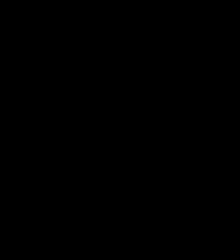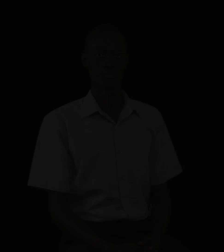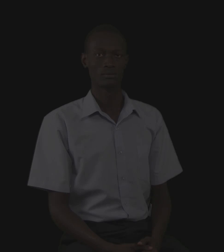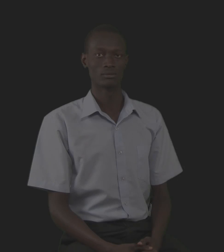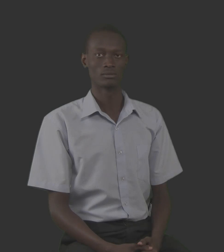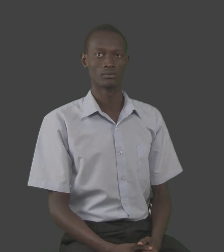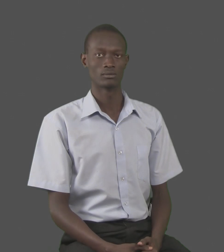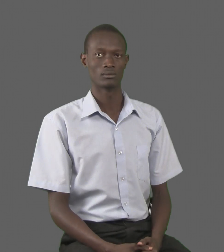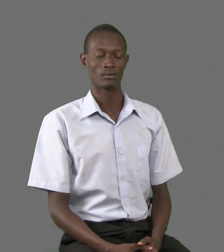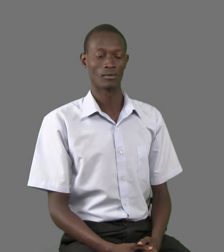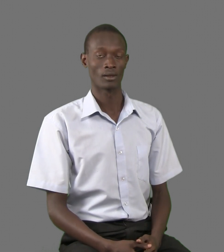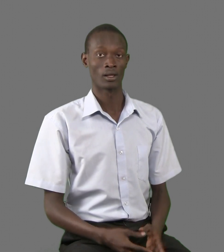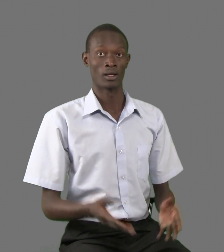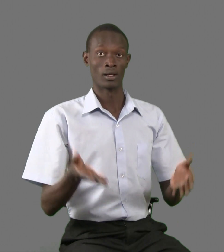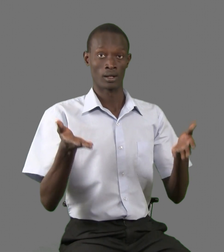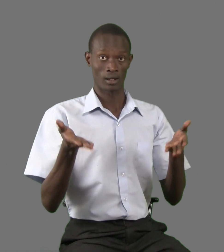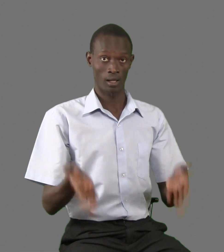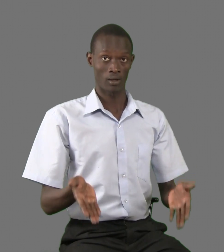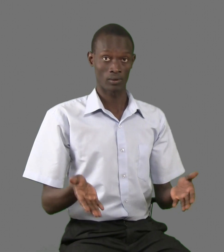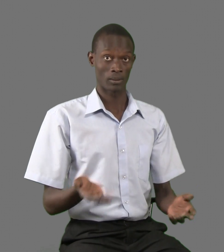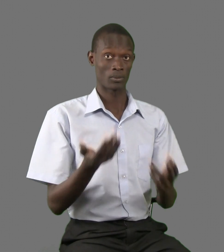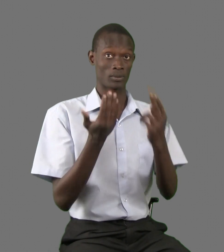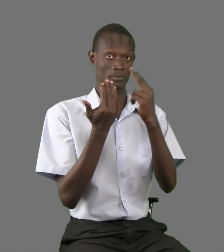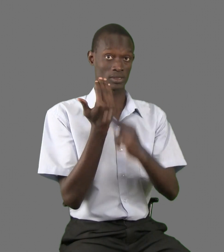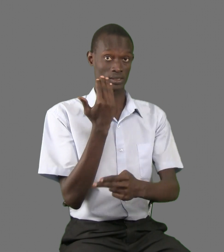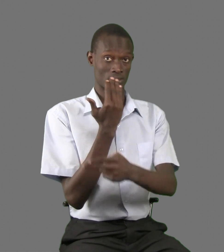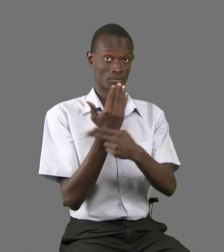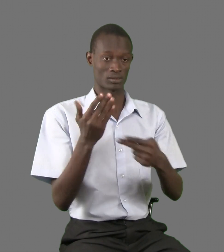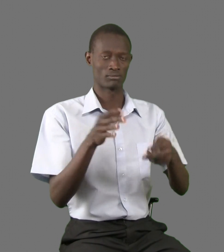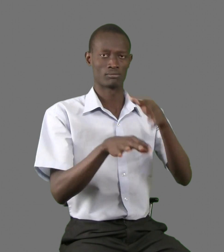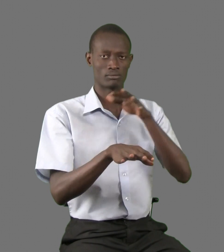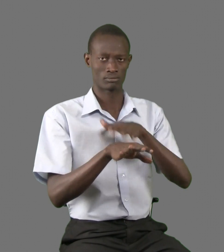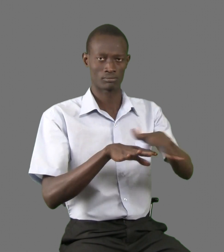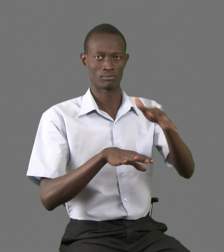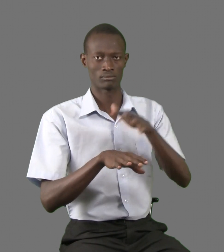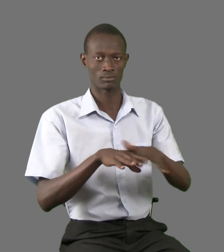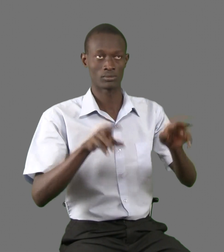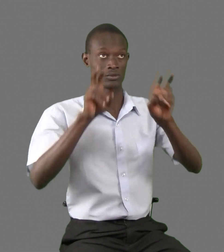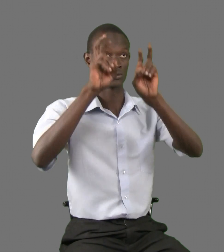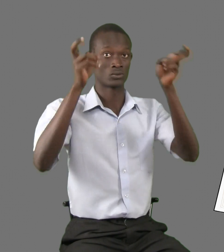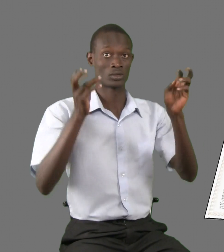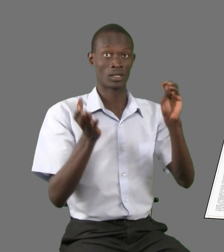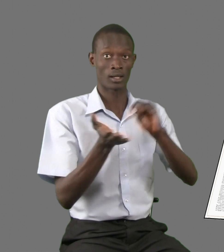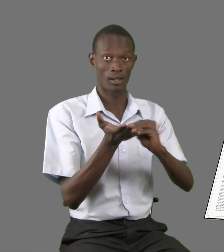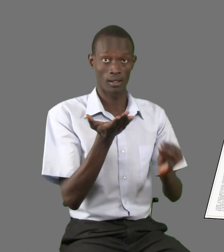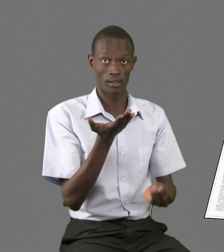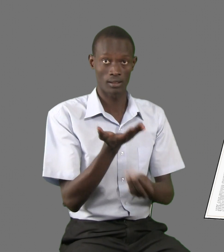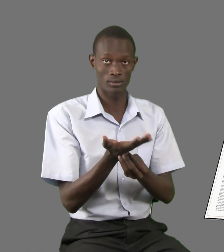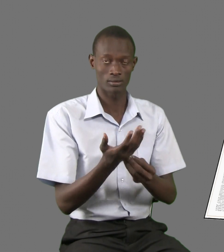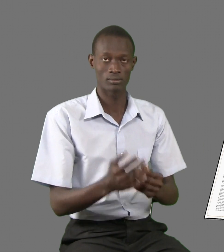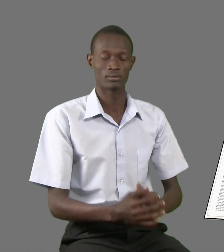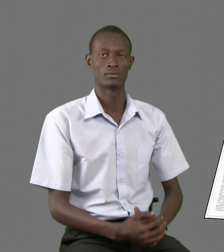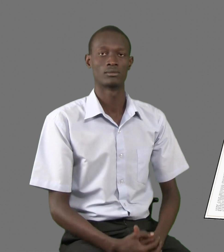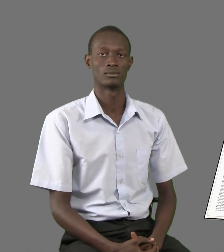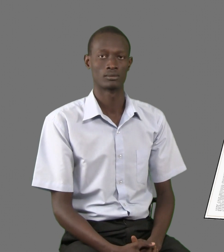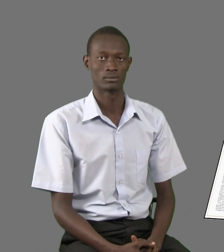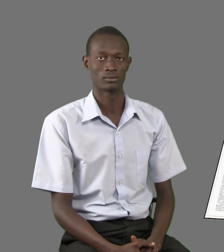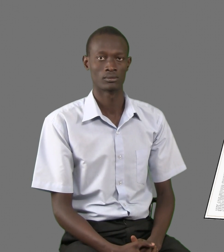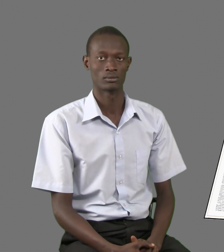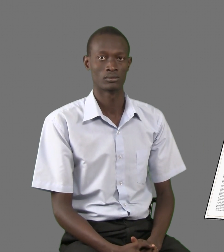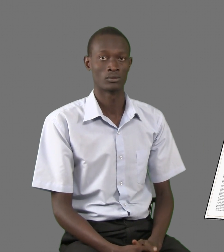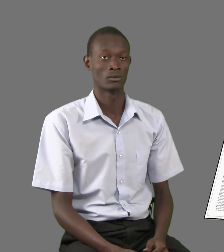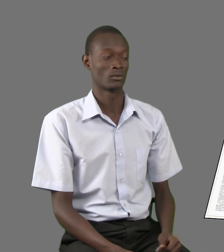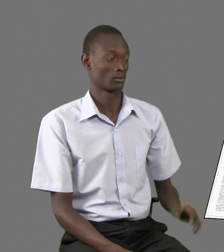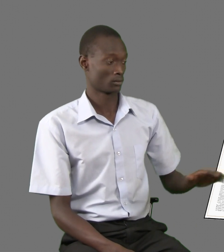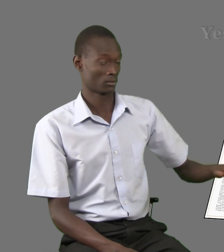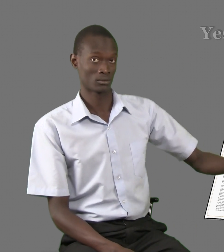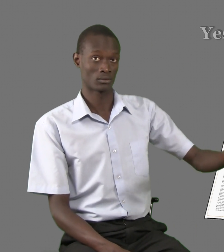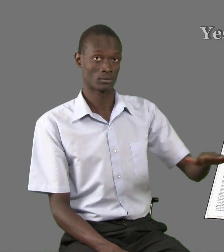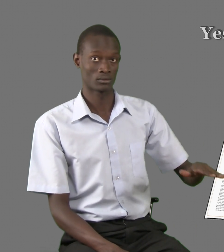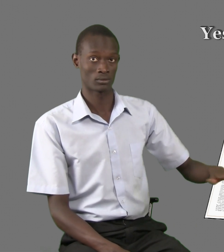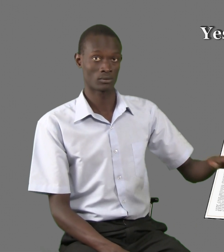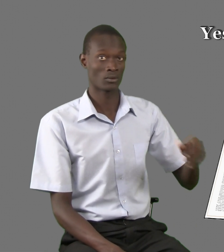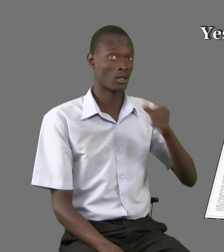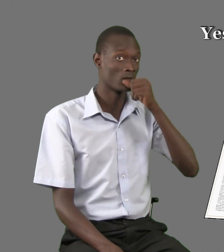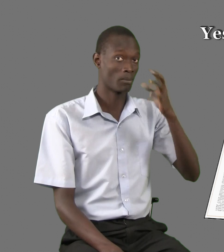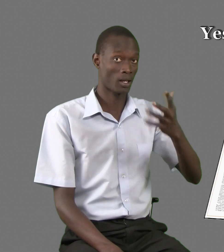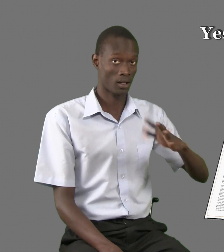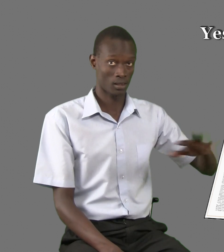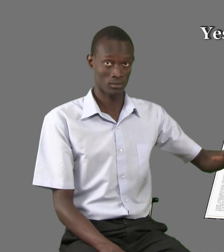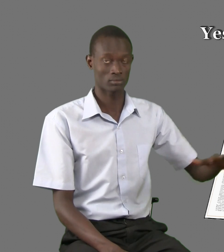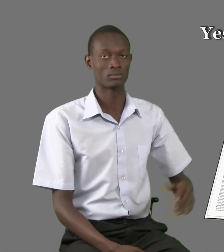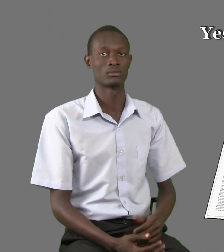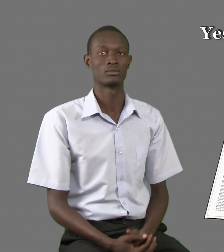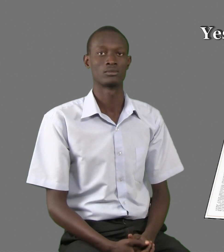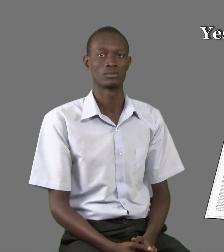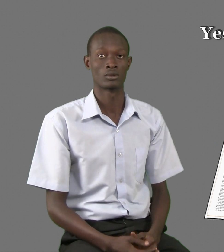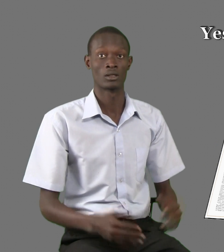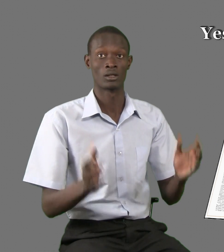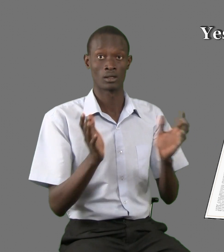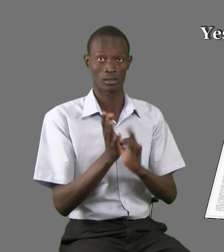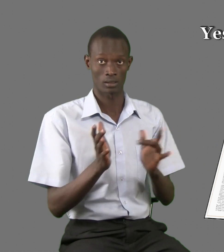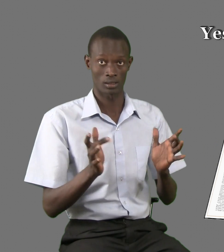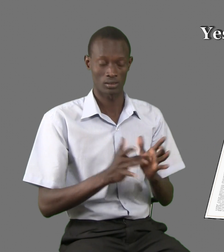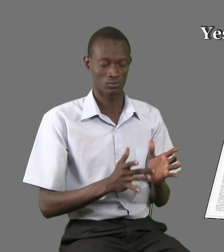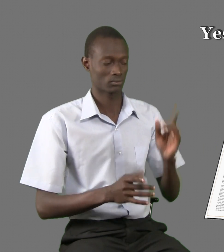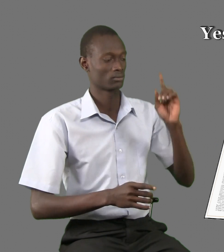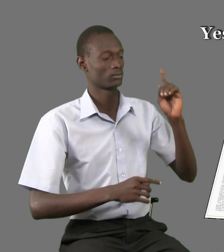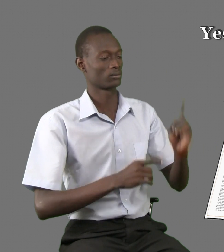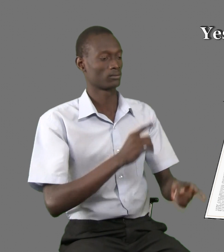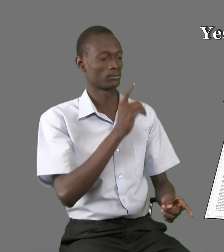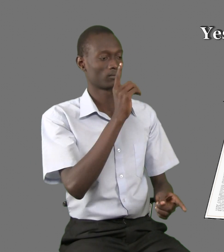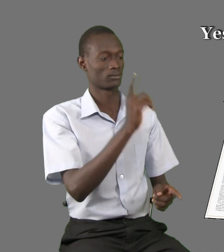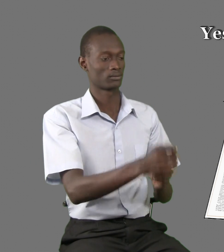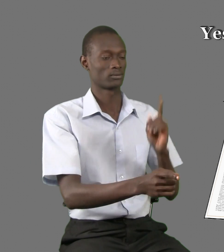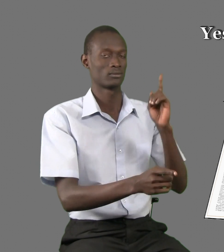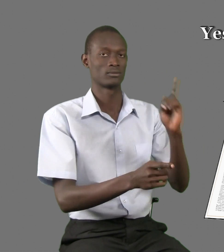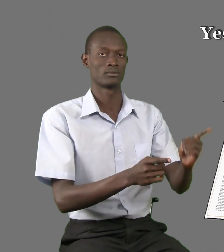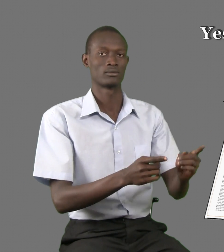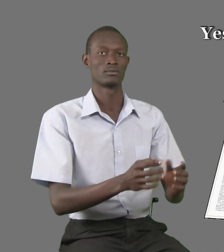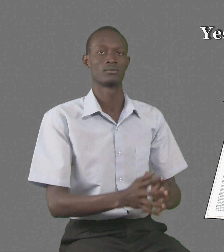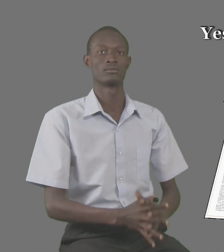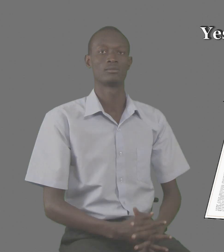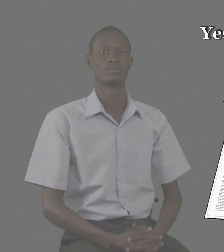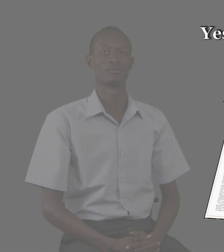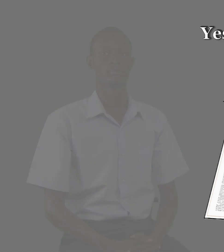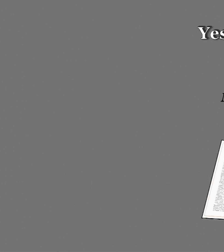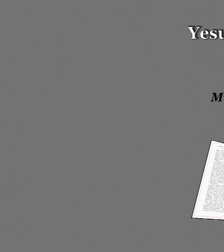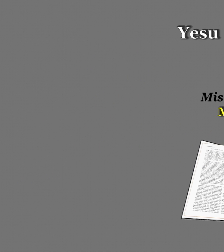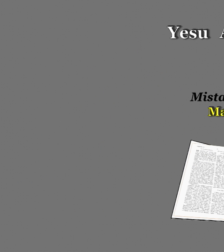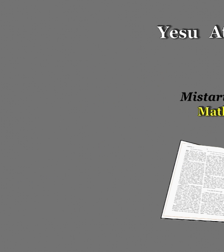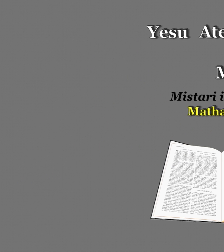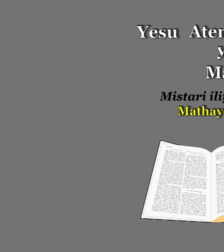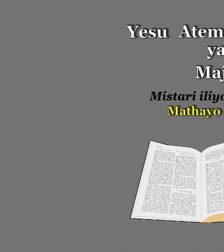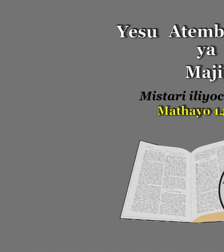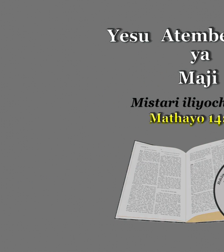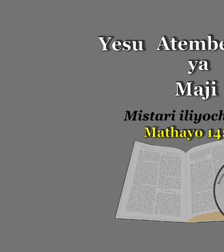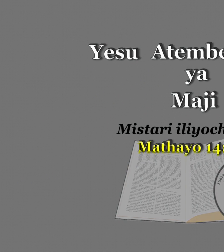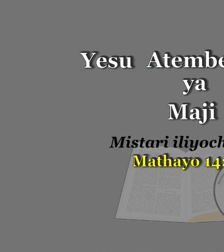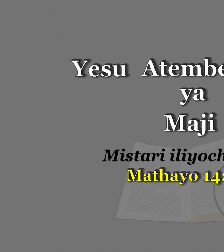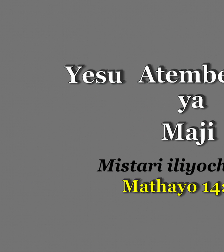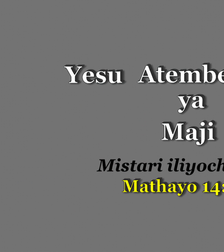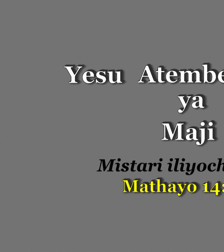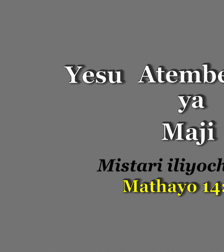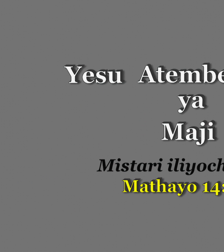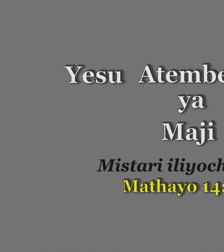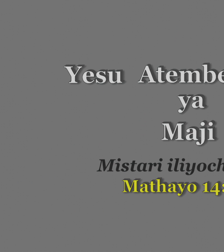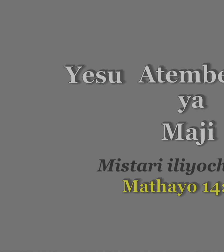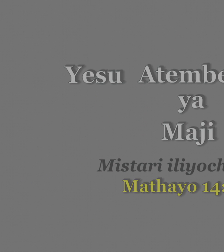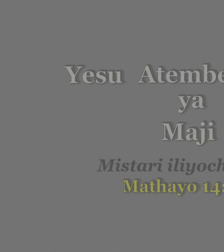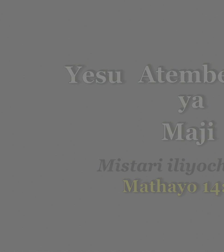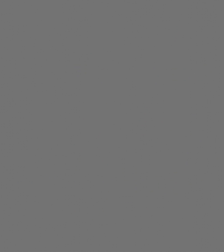Jesus walk on water